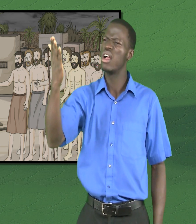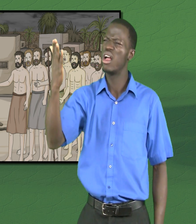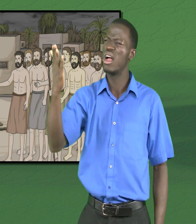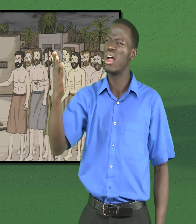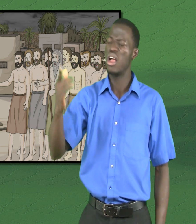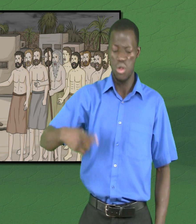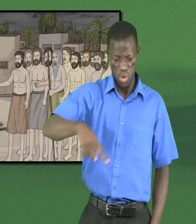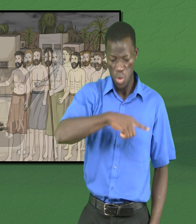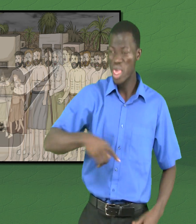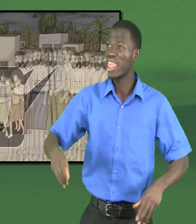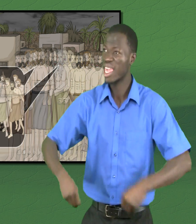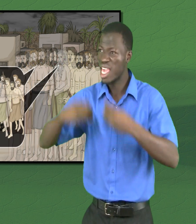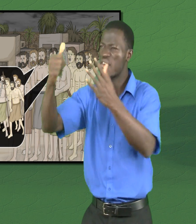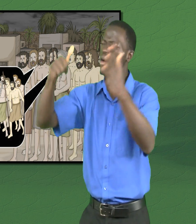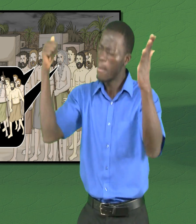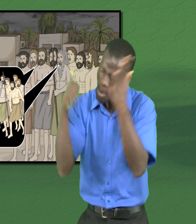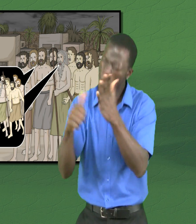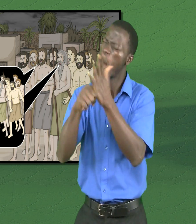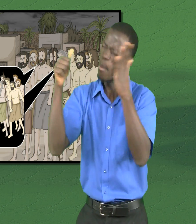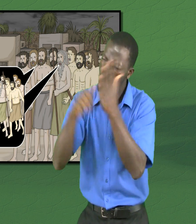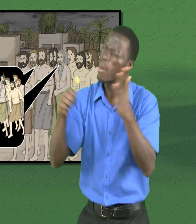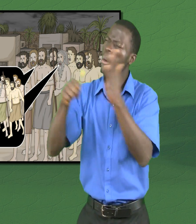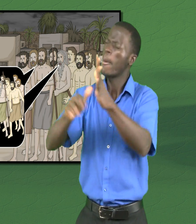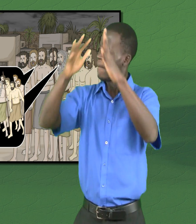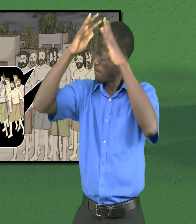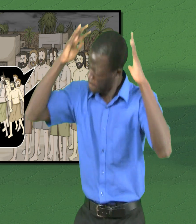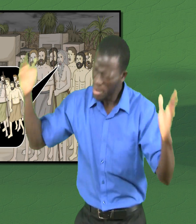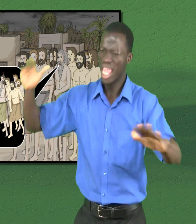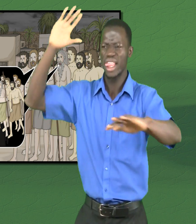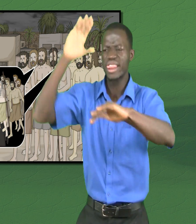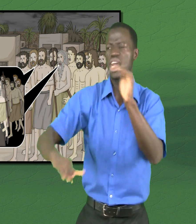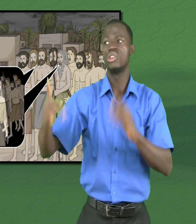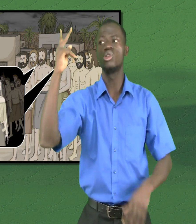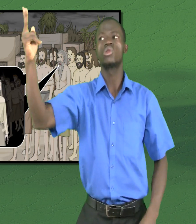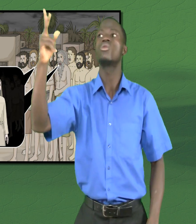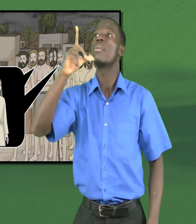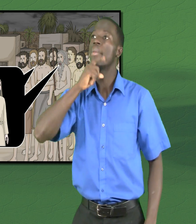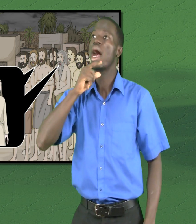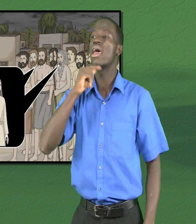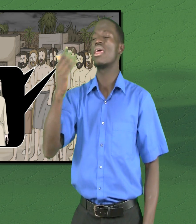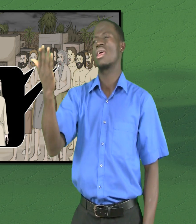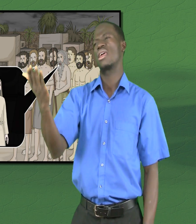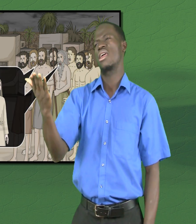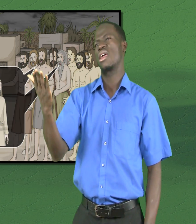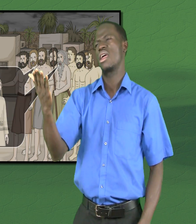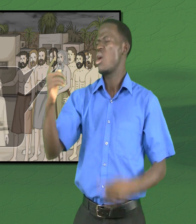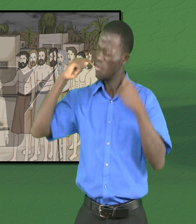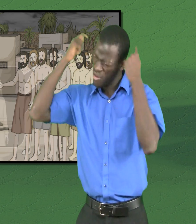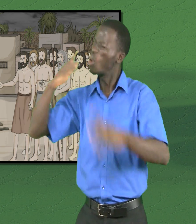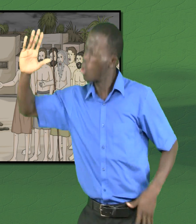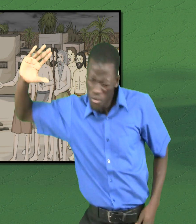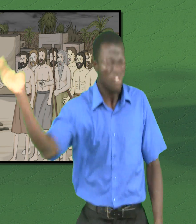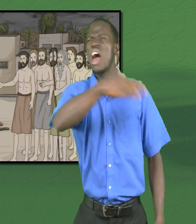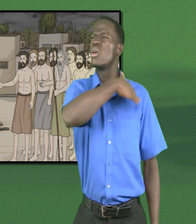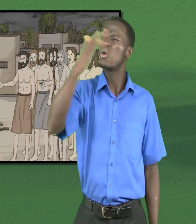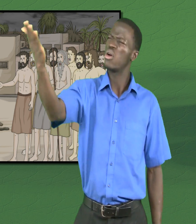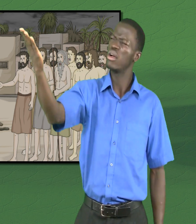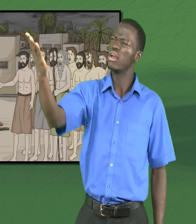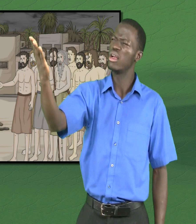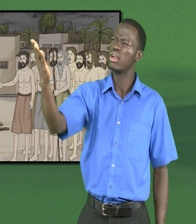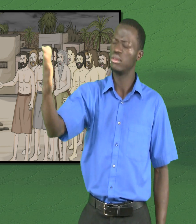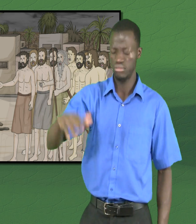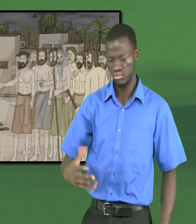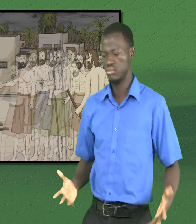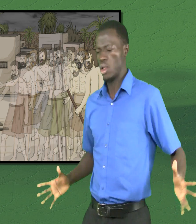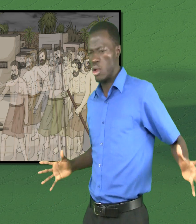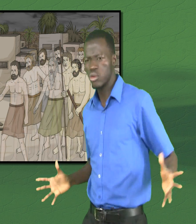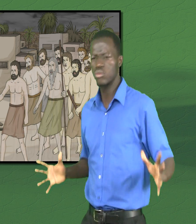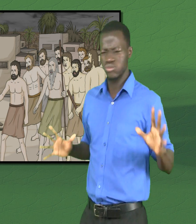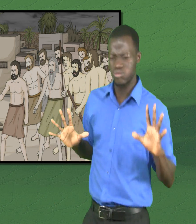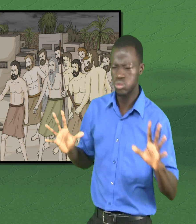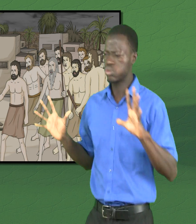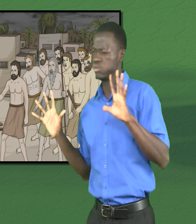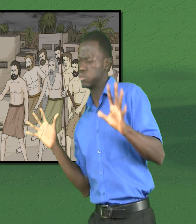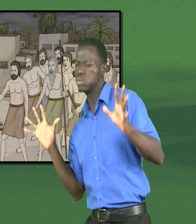Now we will treat you worse than them.”